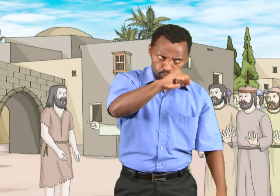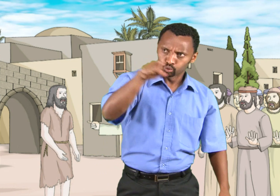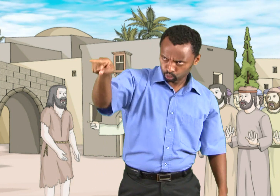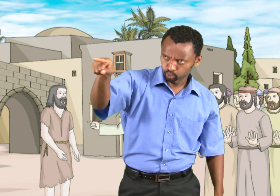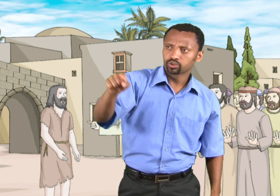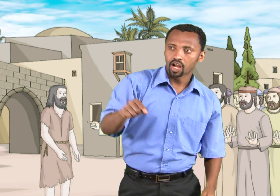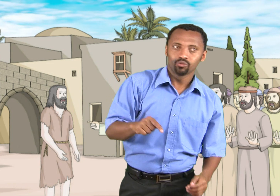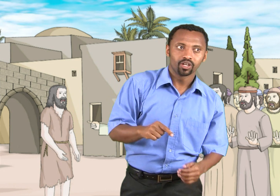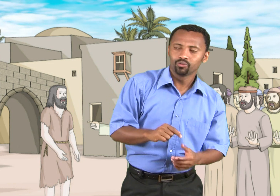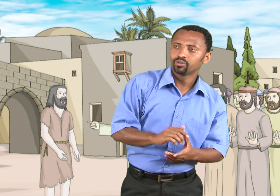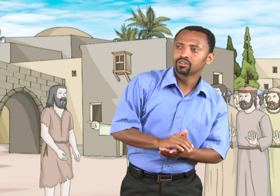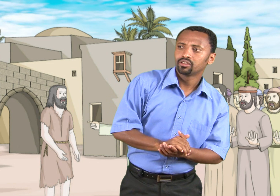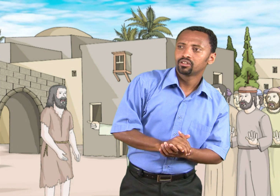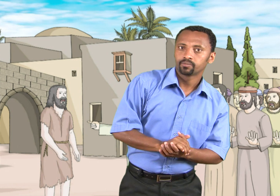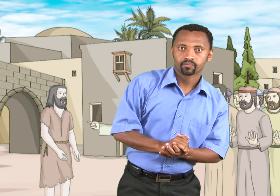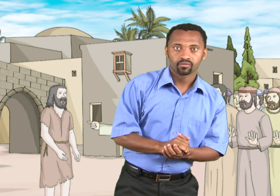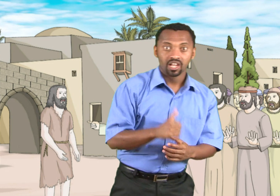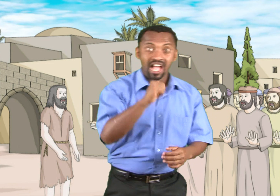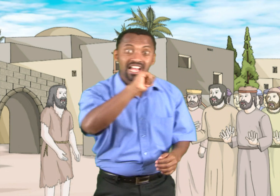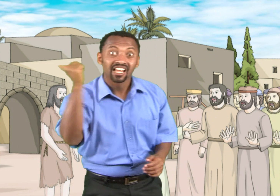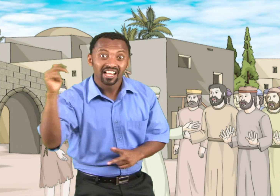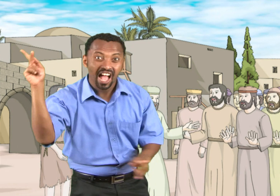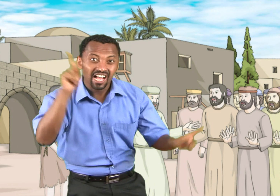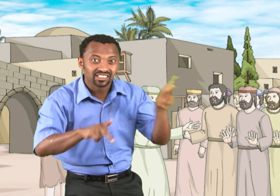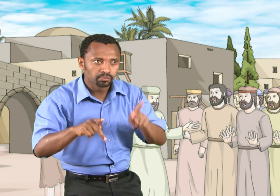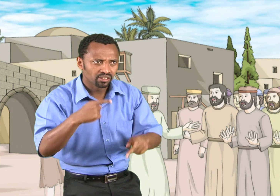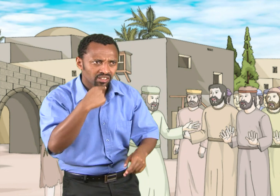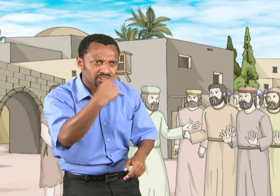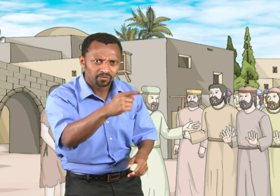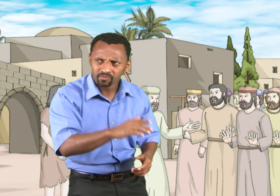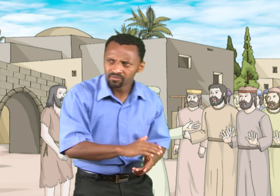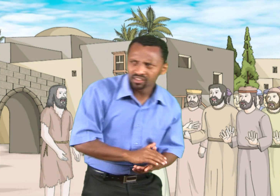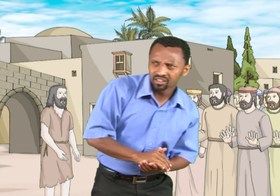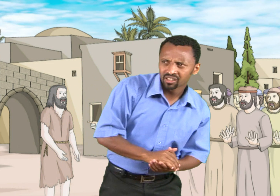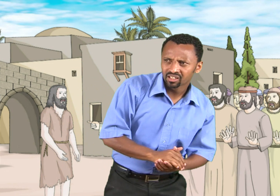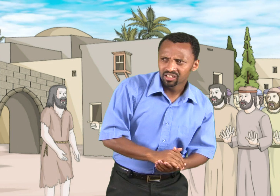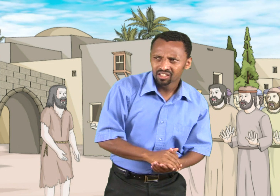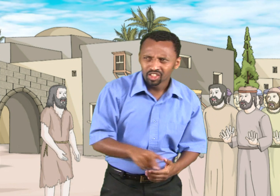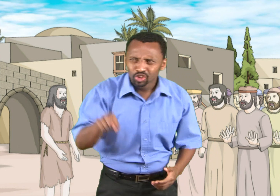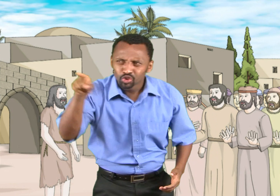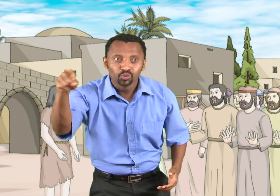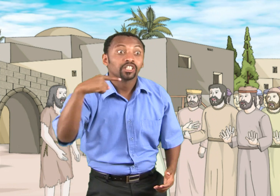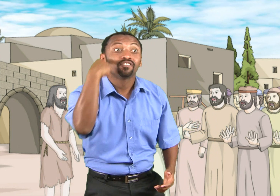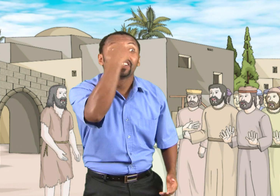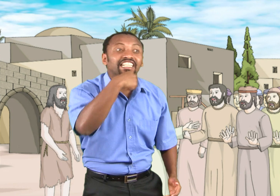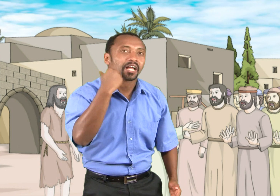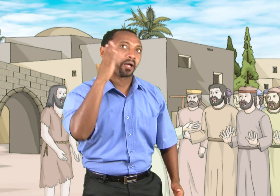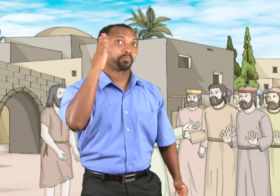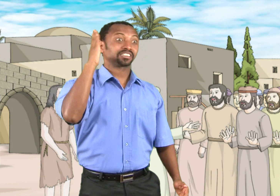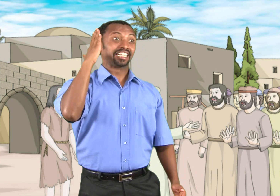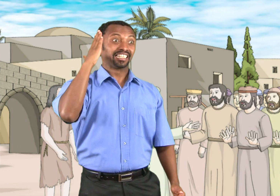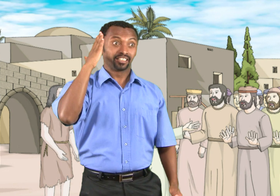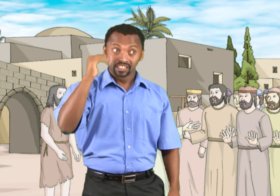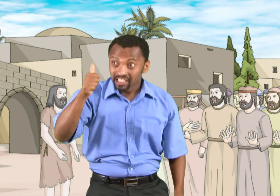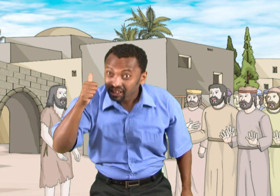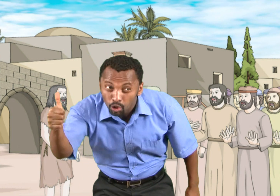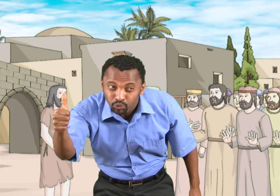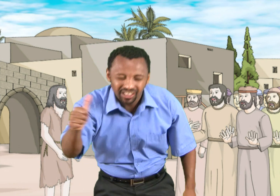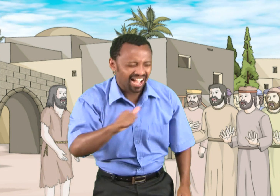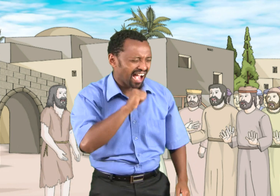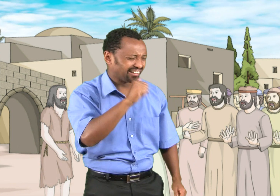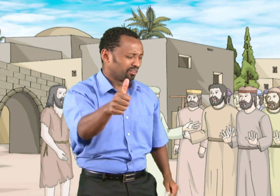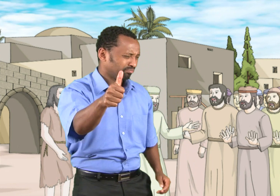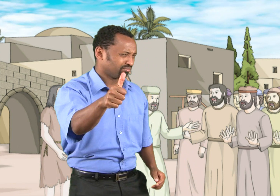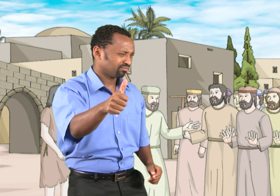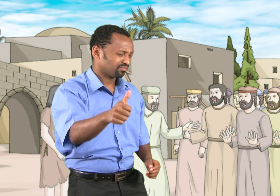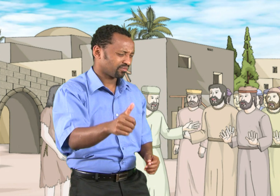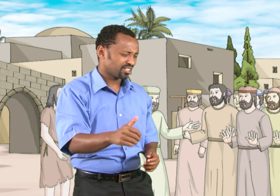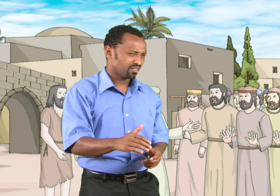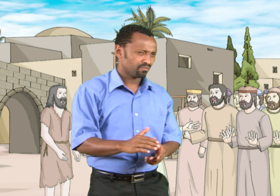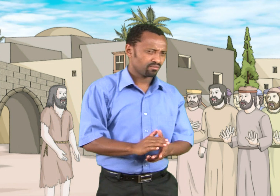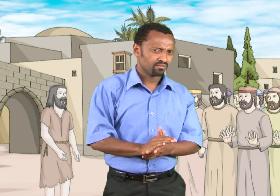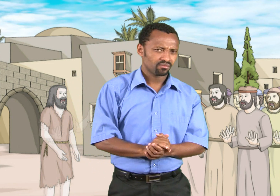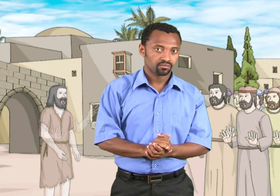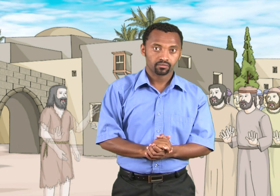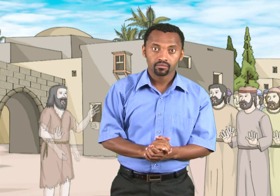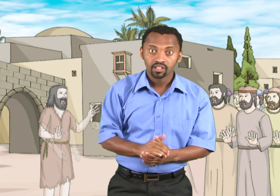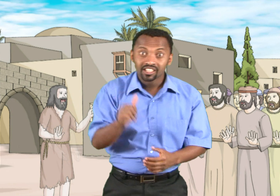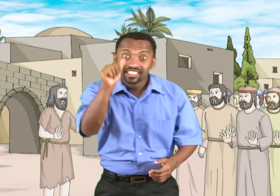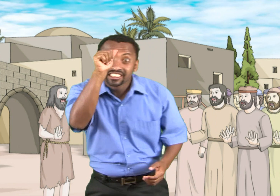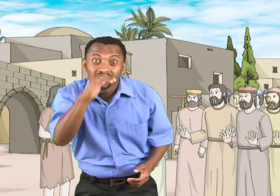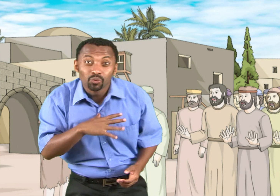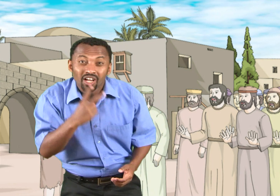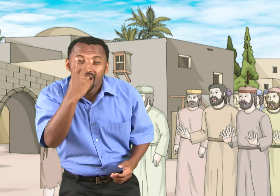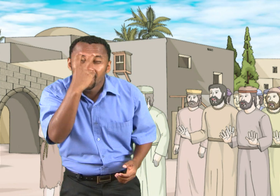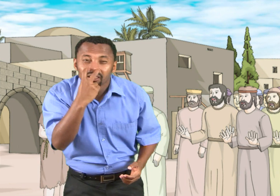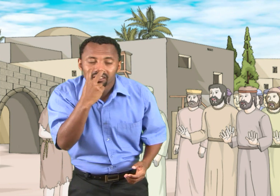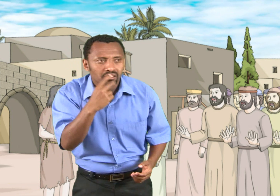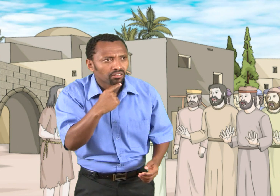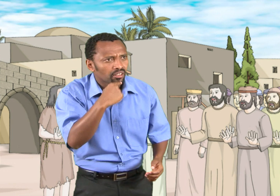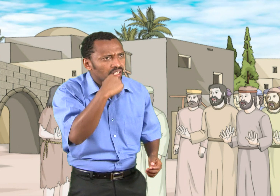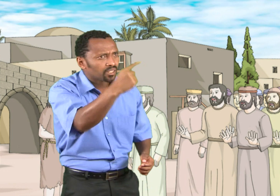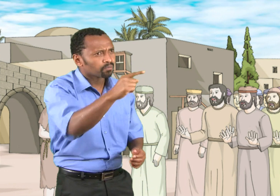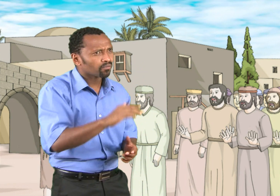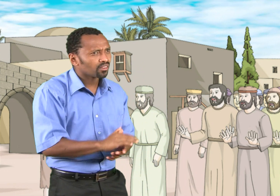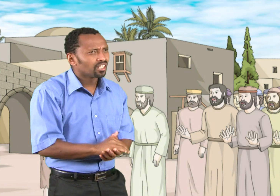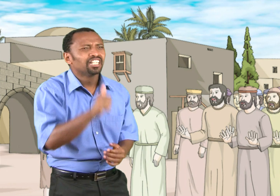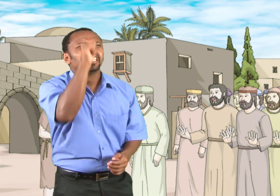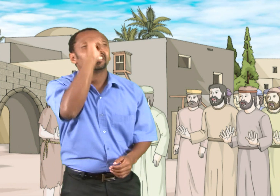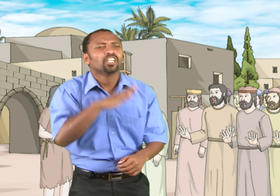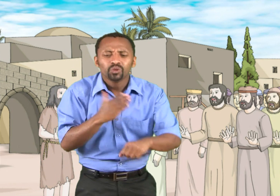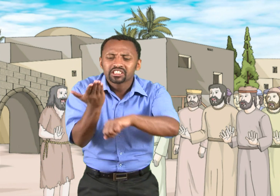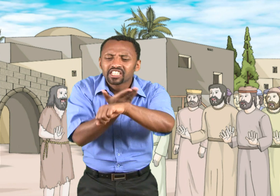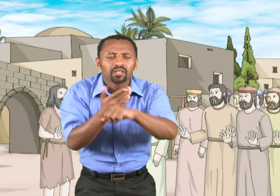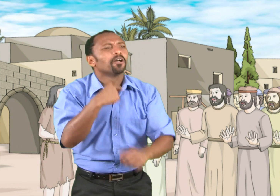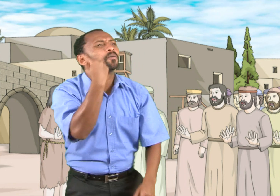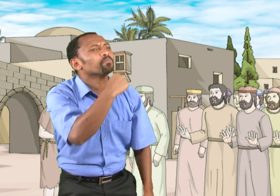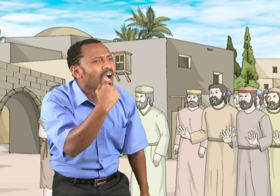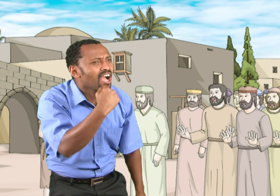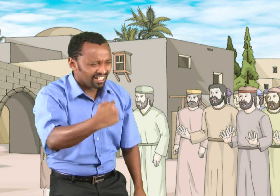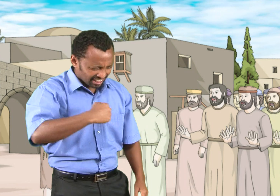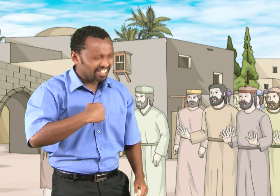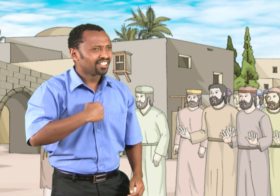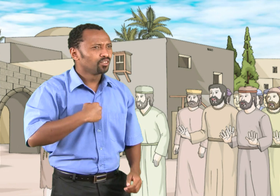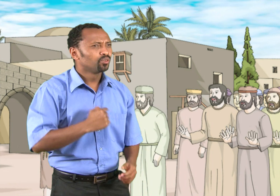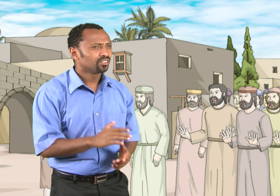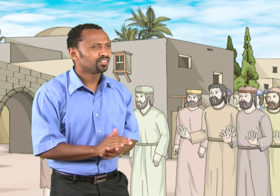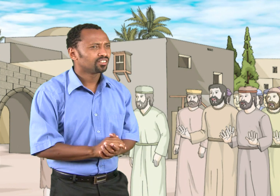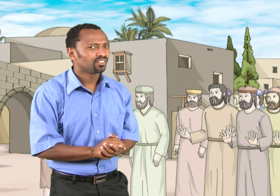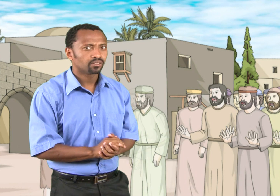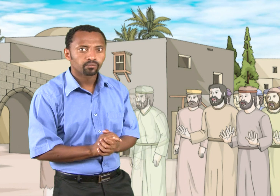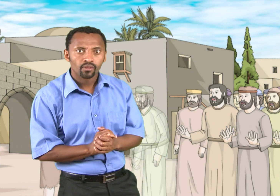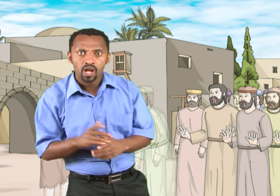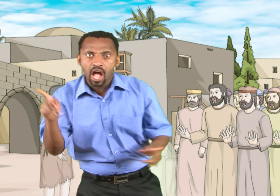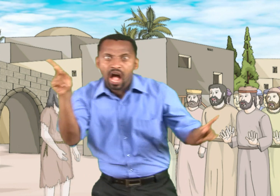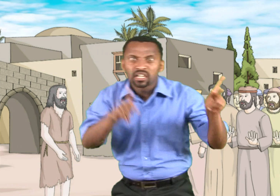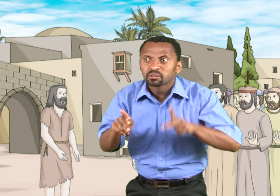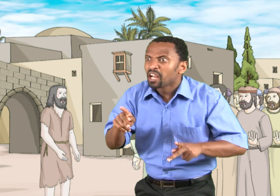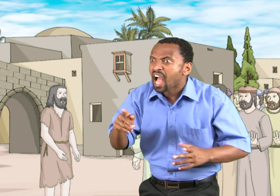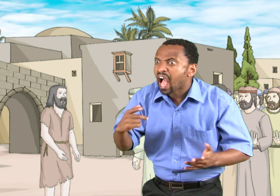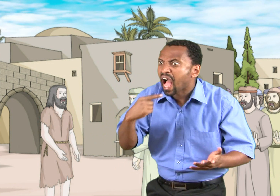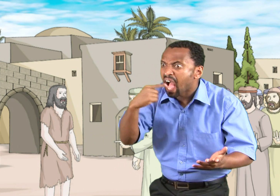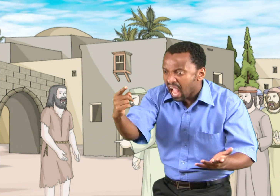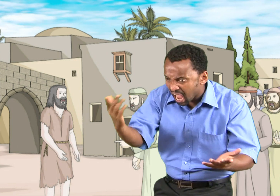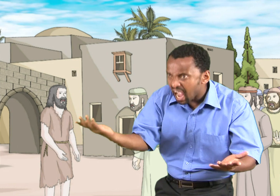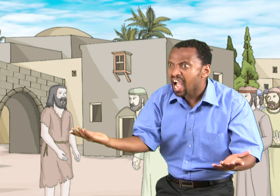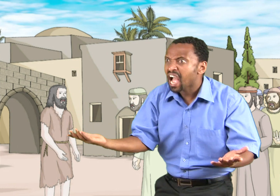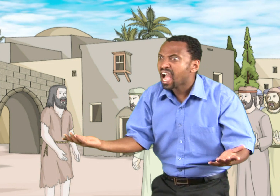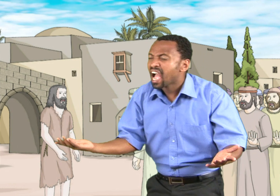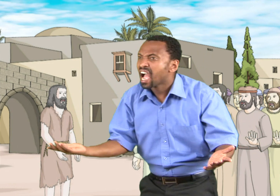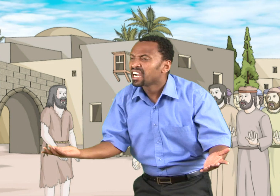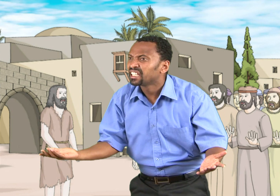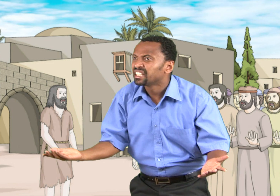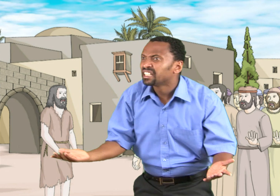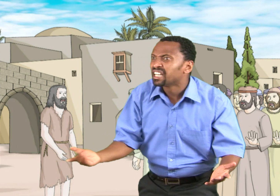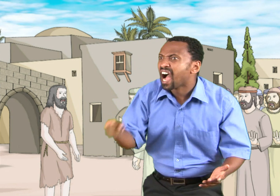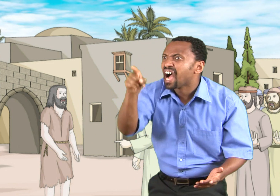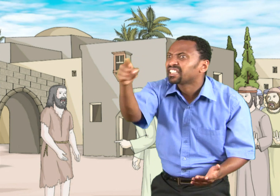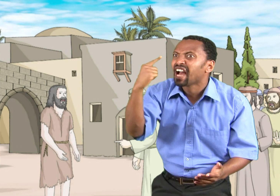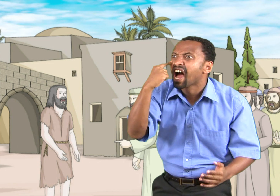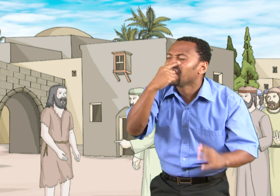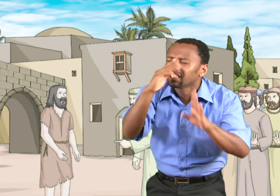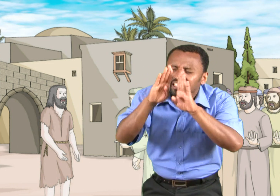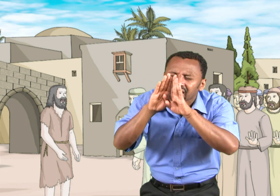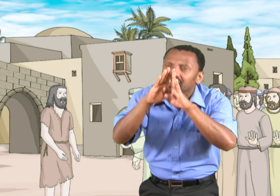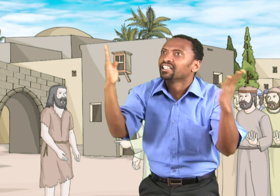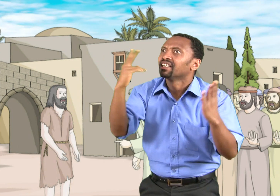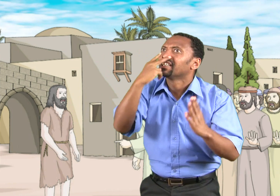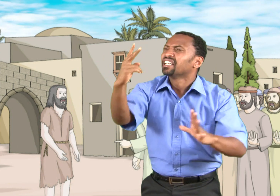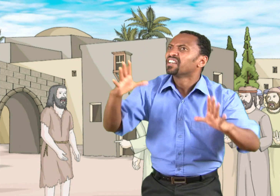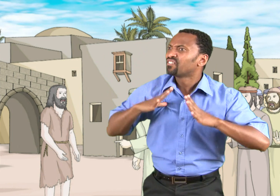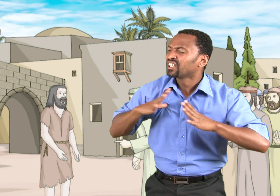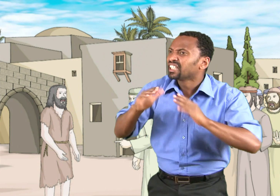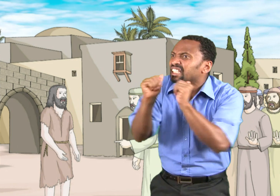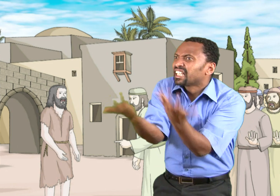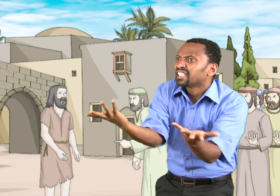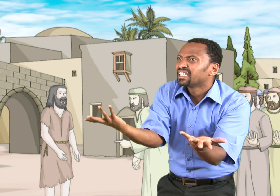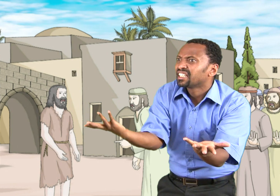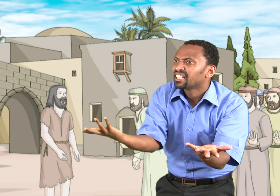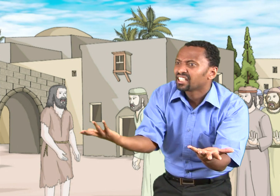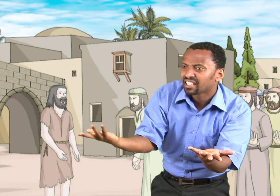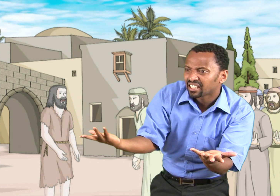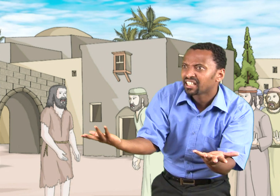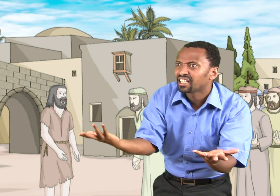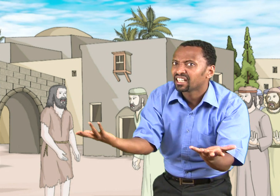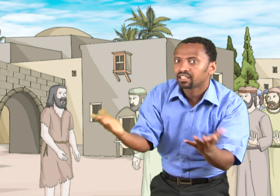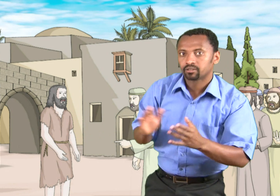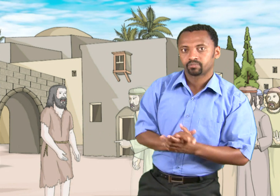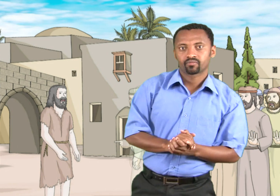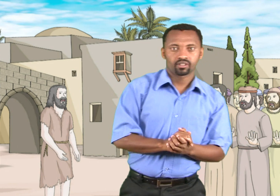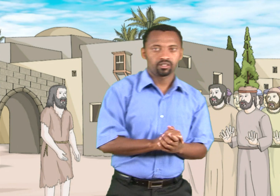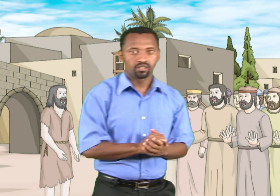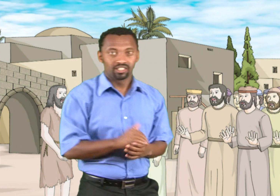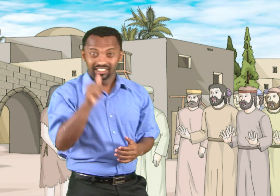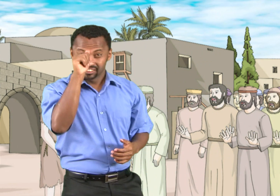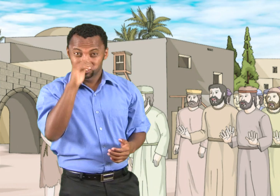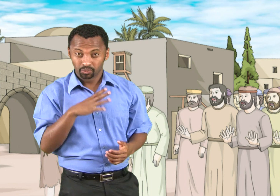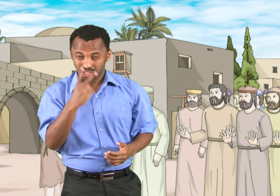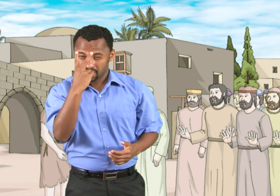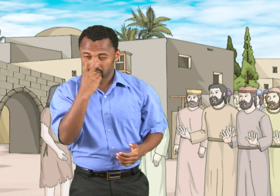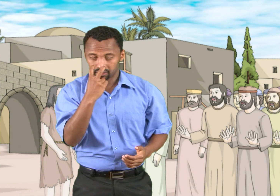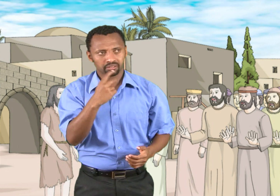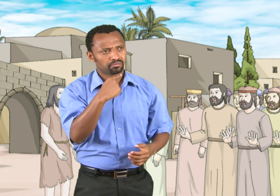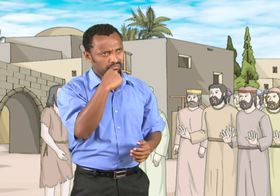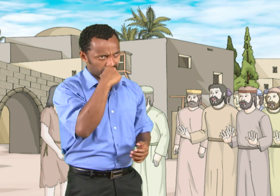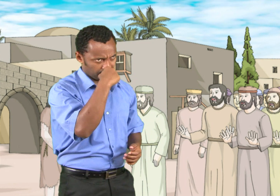Some claimed that he was, but others said, “No, he just looks like him.” But the man kept saying, “I am the one.”